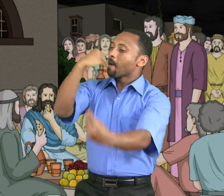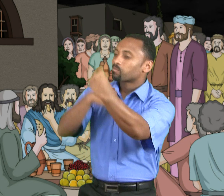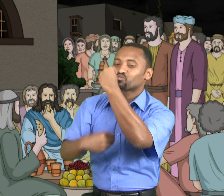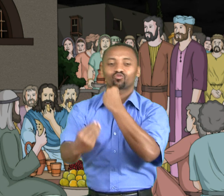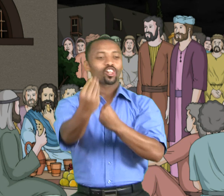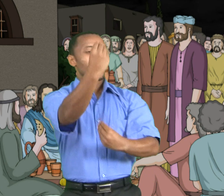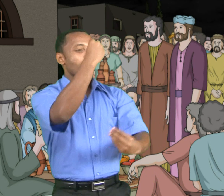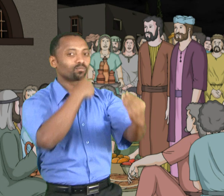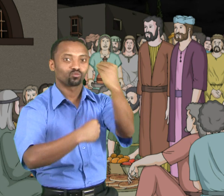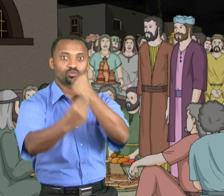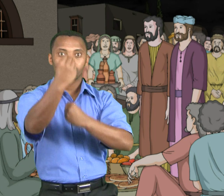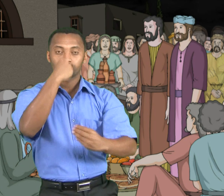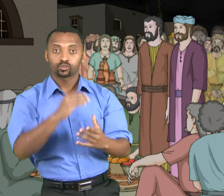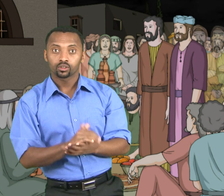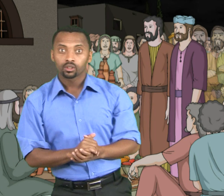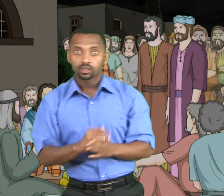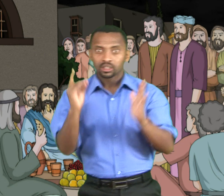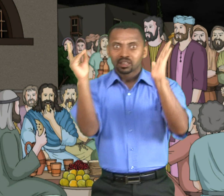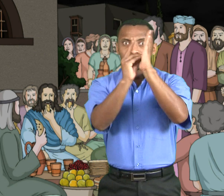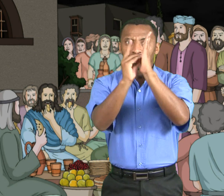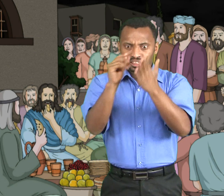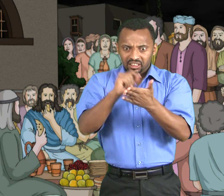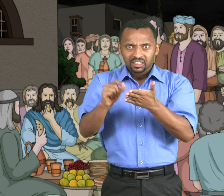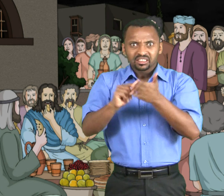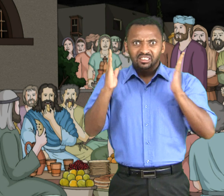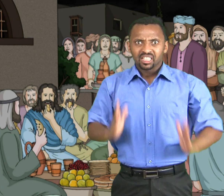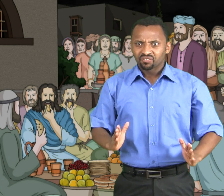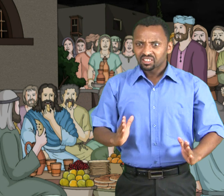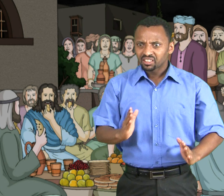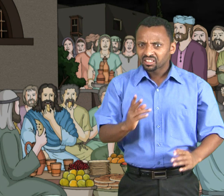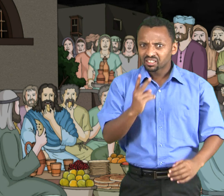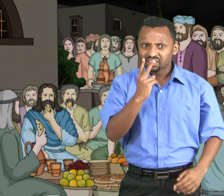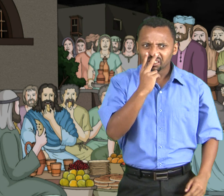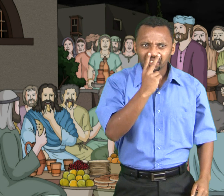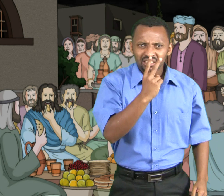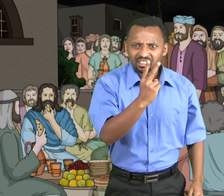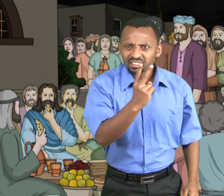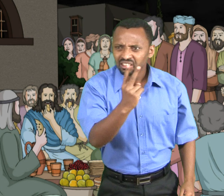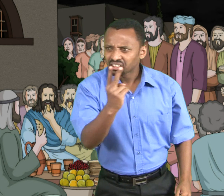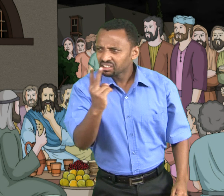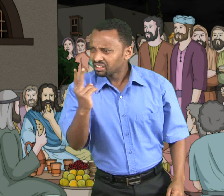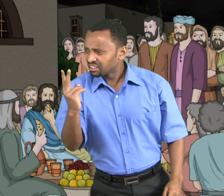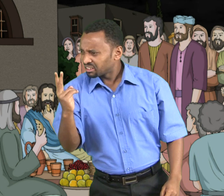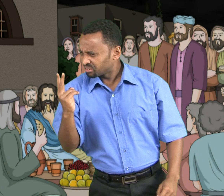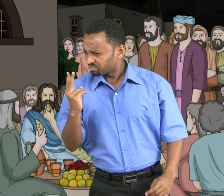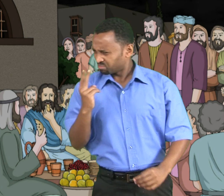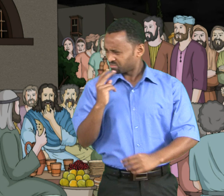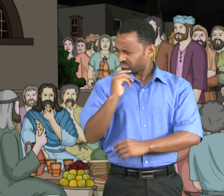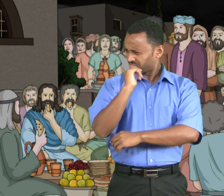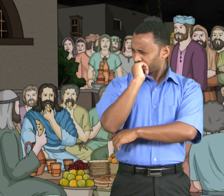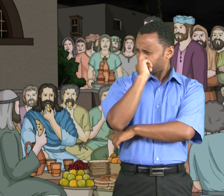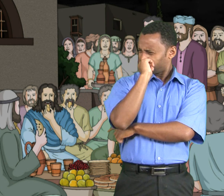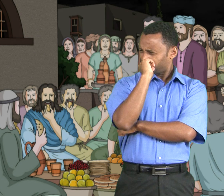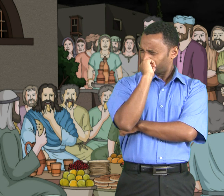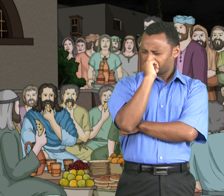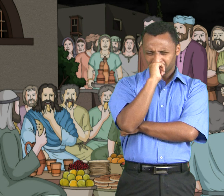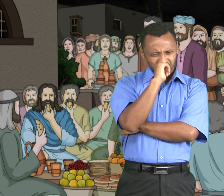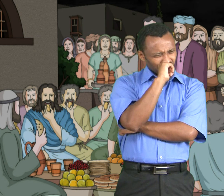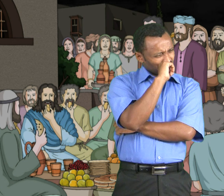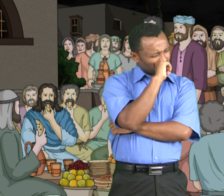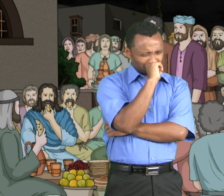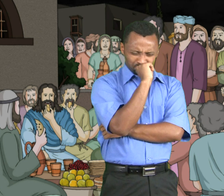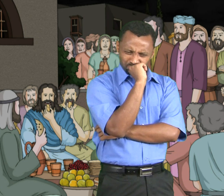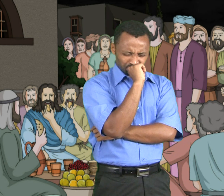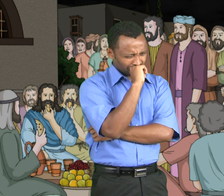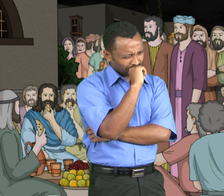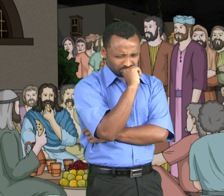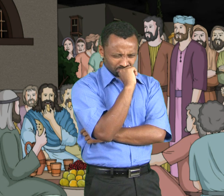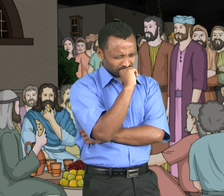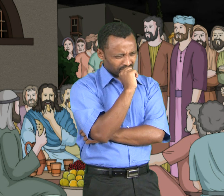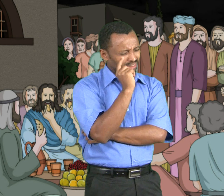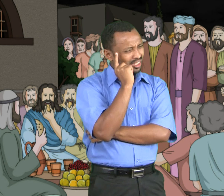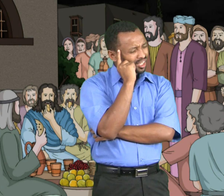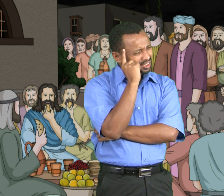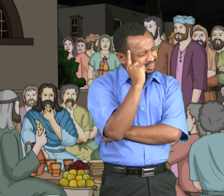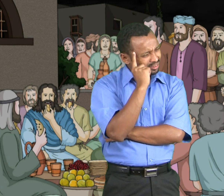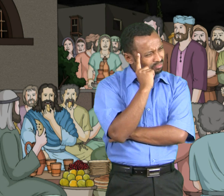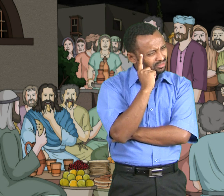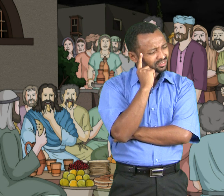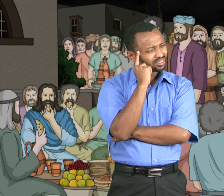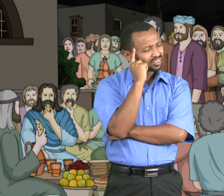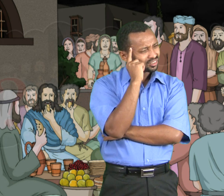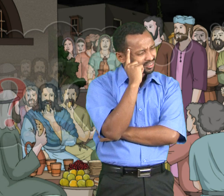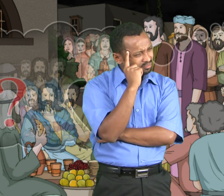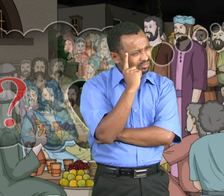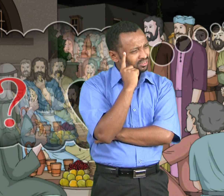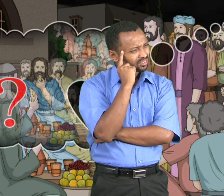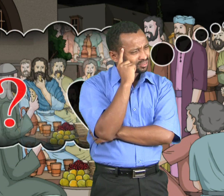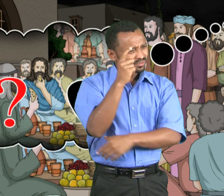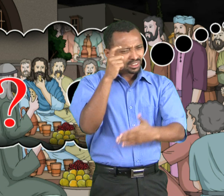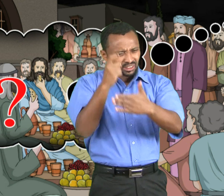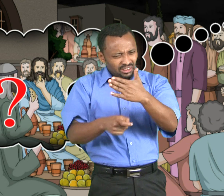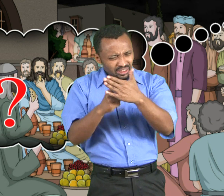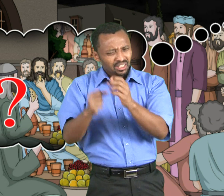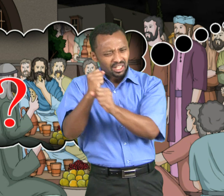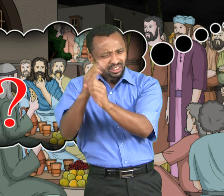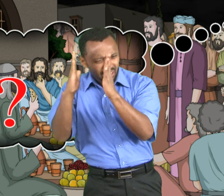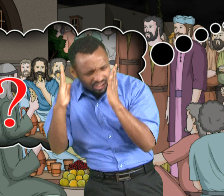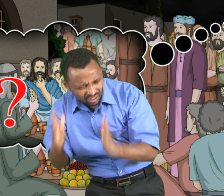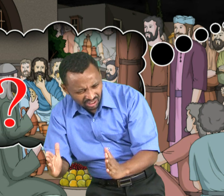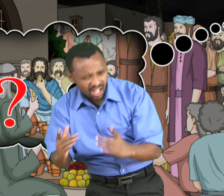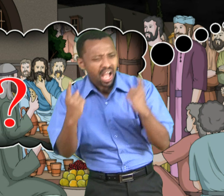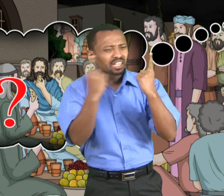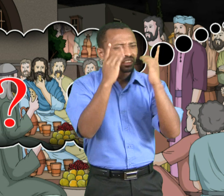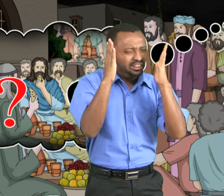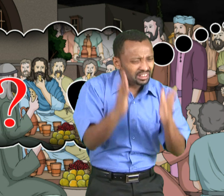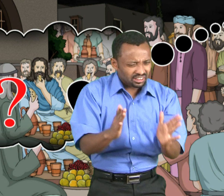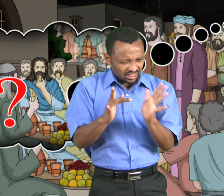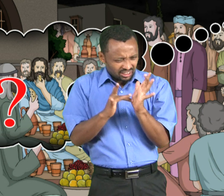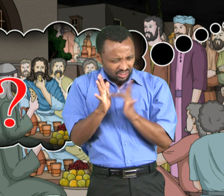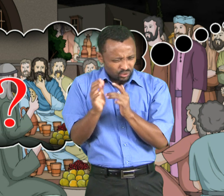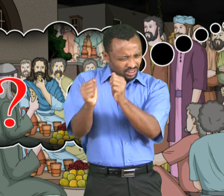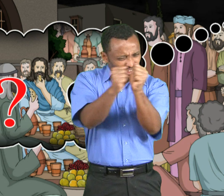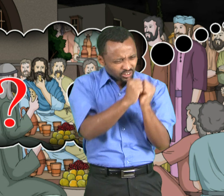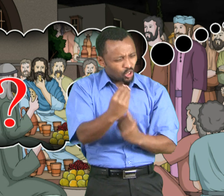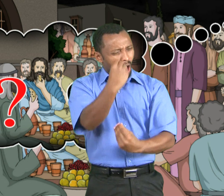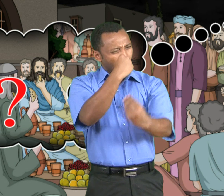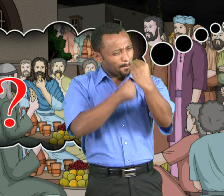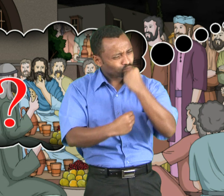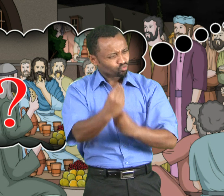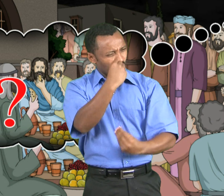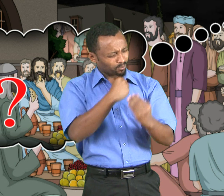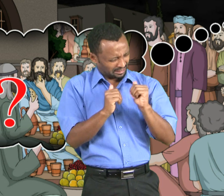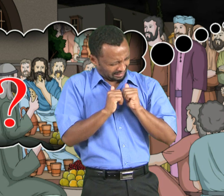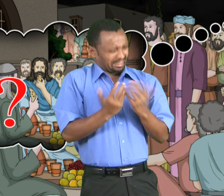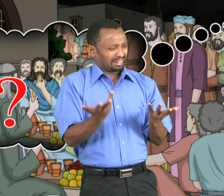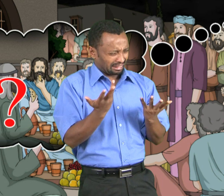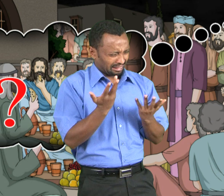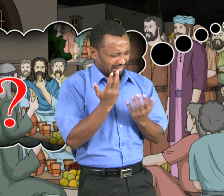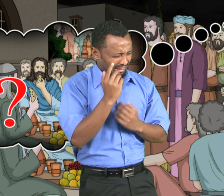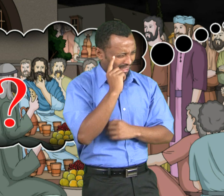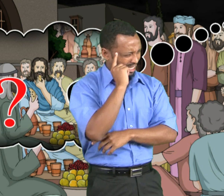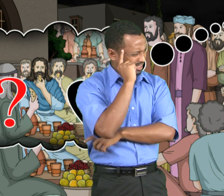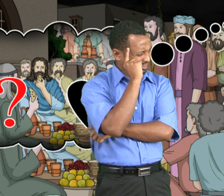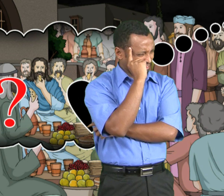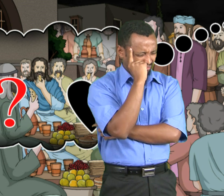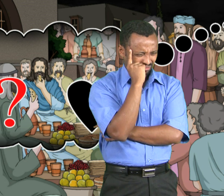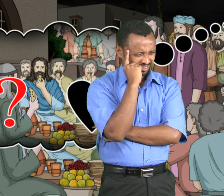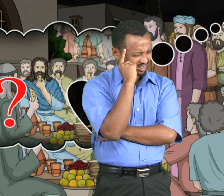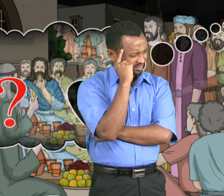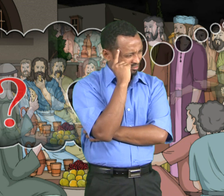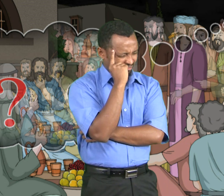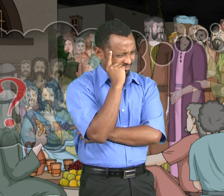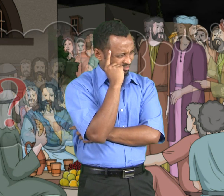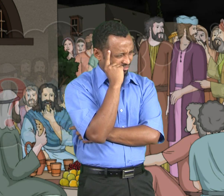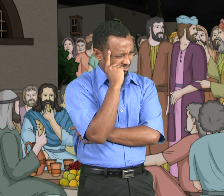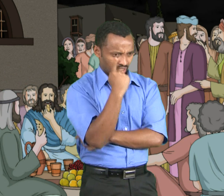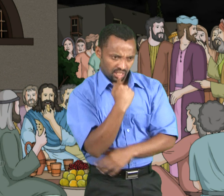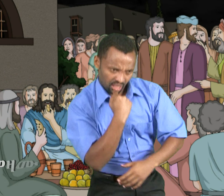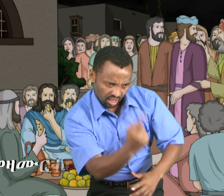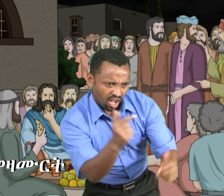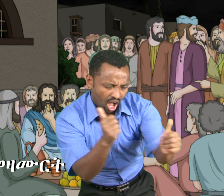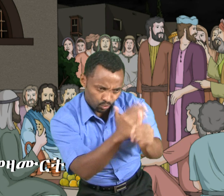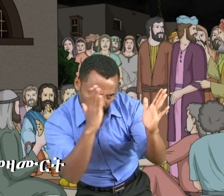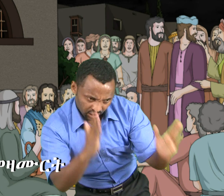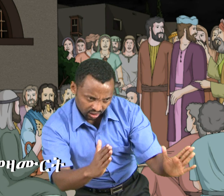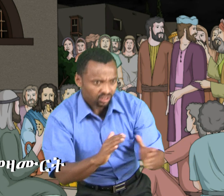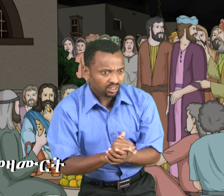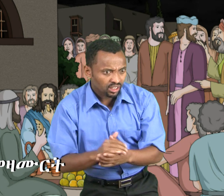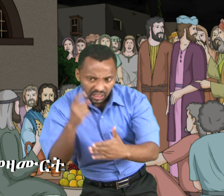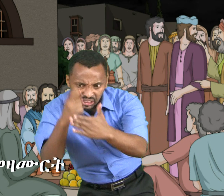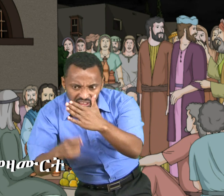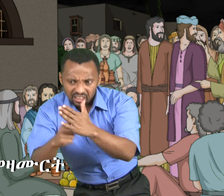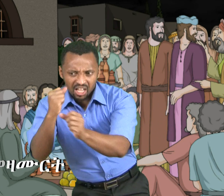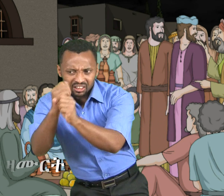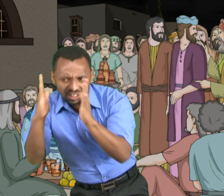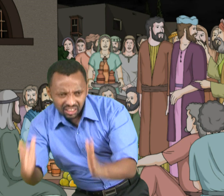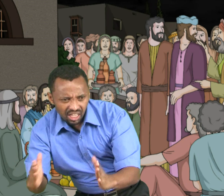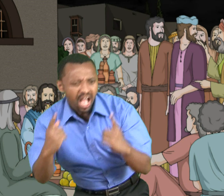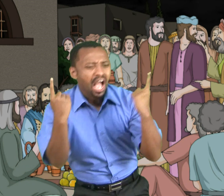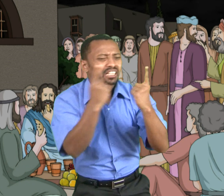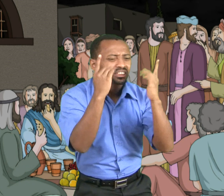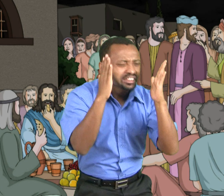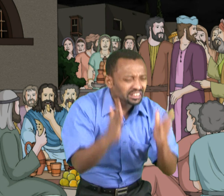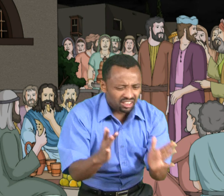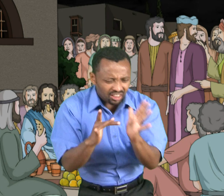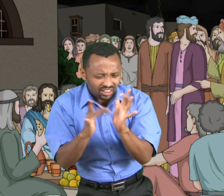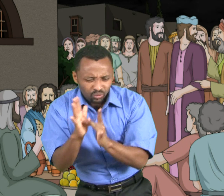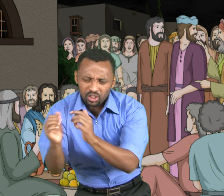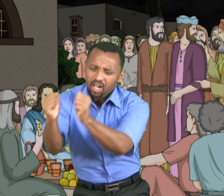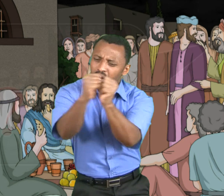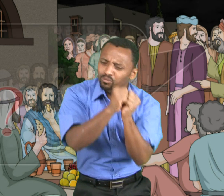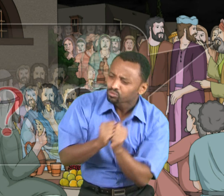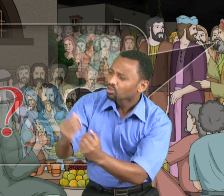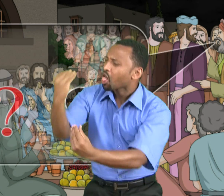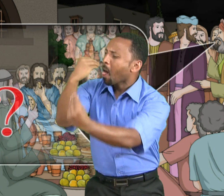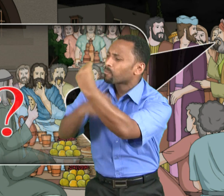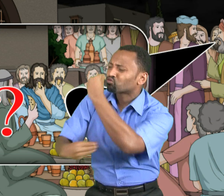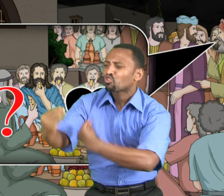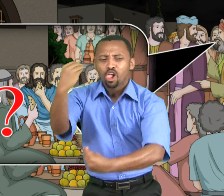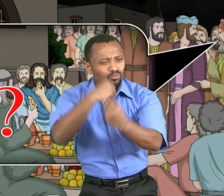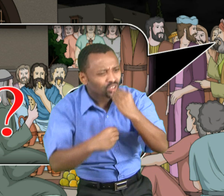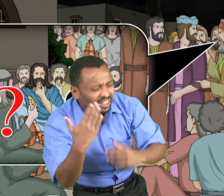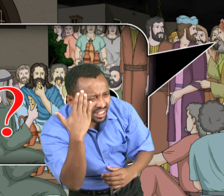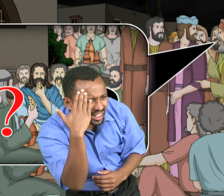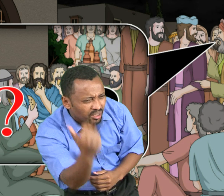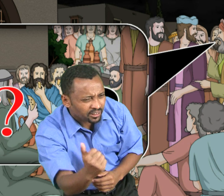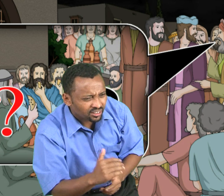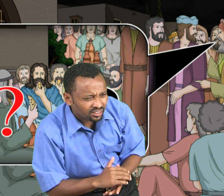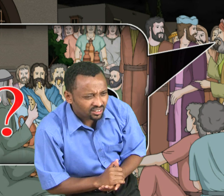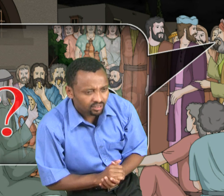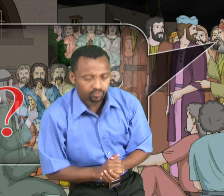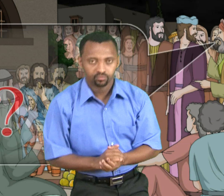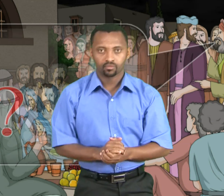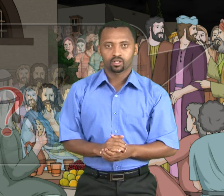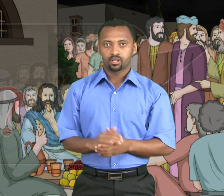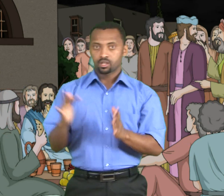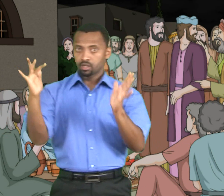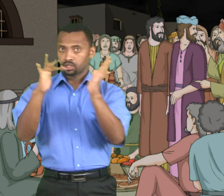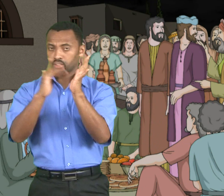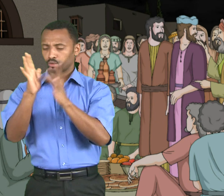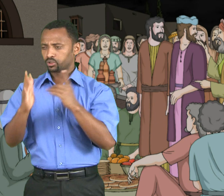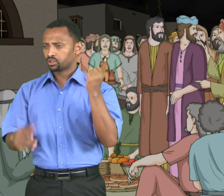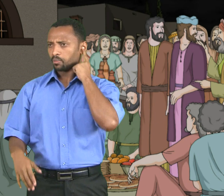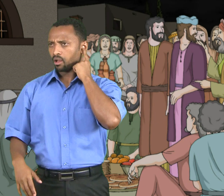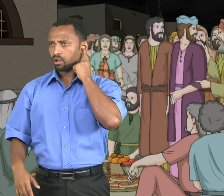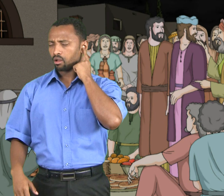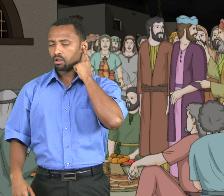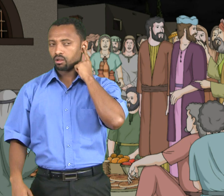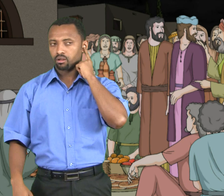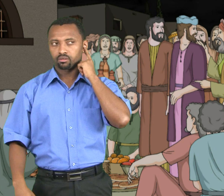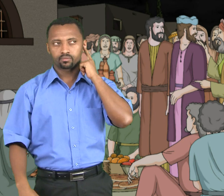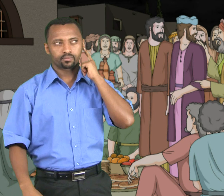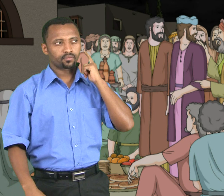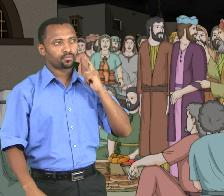When the scribes who were Pharisees saw Jesus eating with these people, they asked His disciples, “Why does He eat with tax collectors and sinners?”